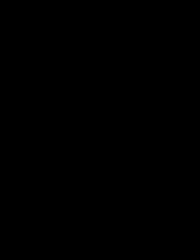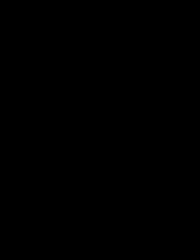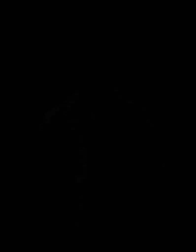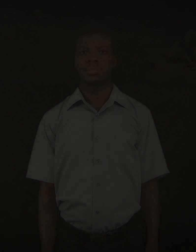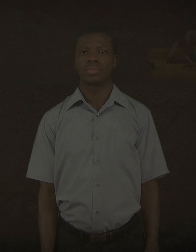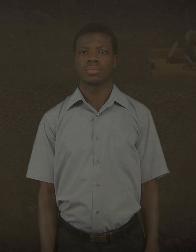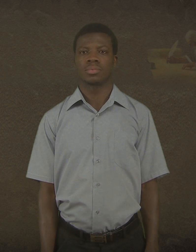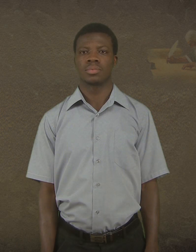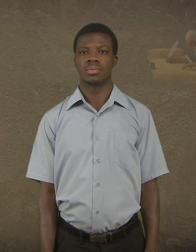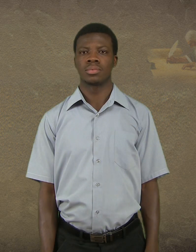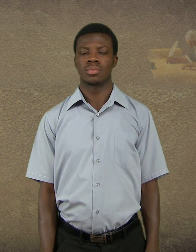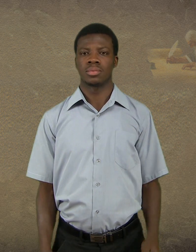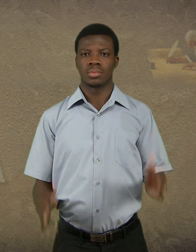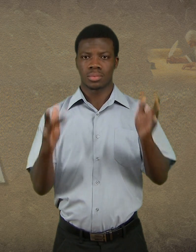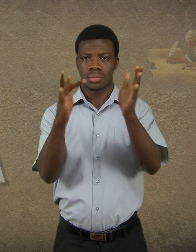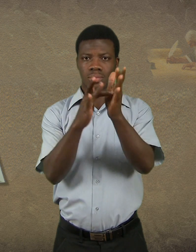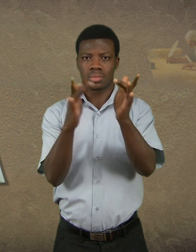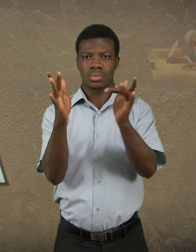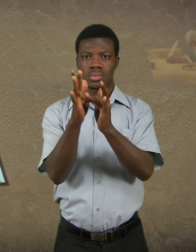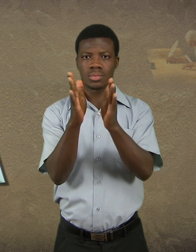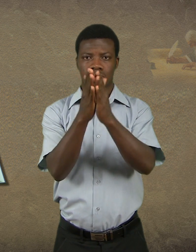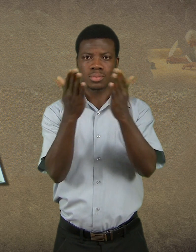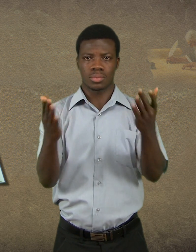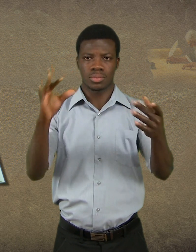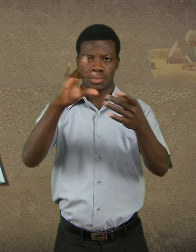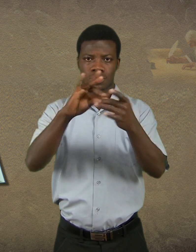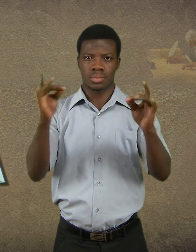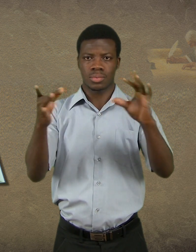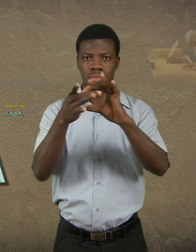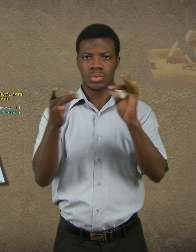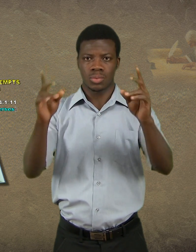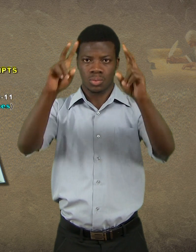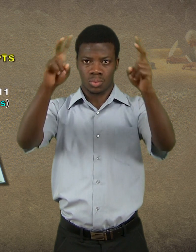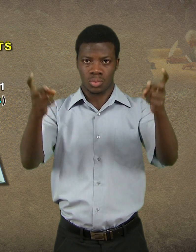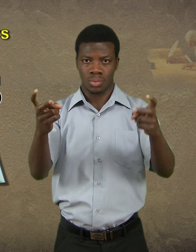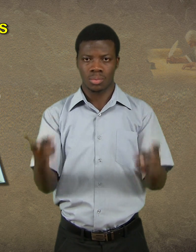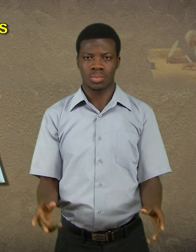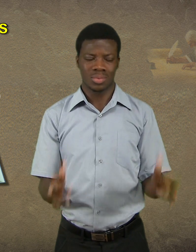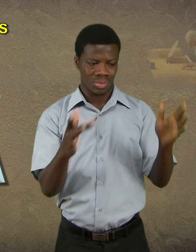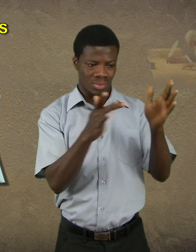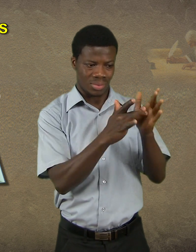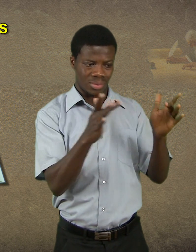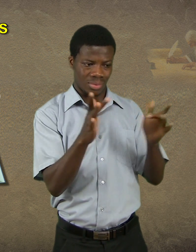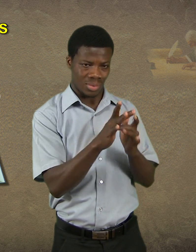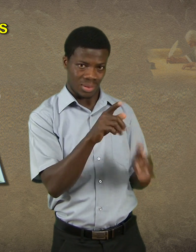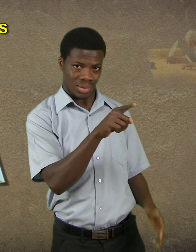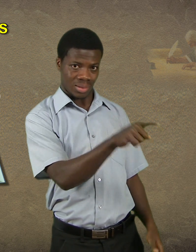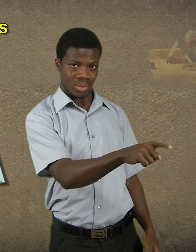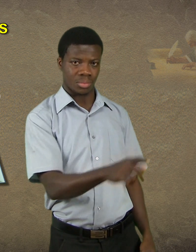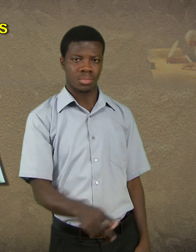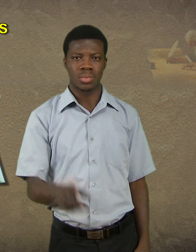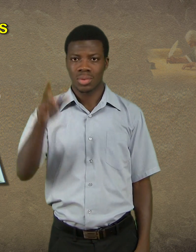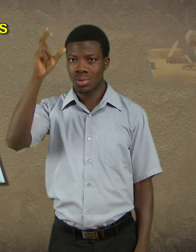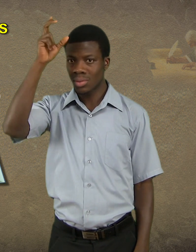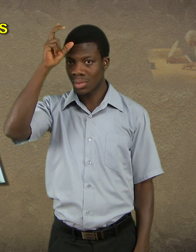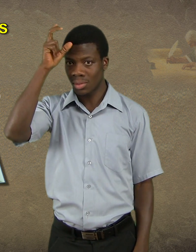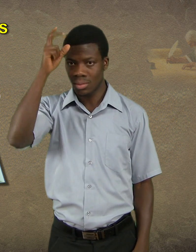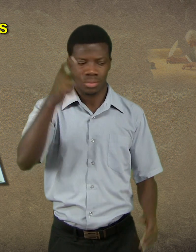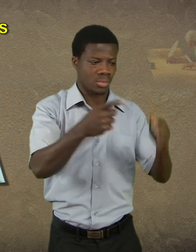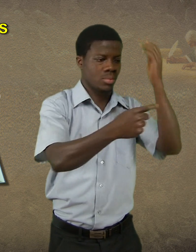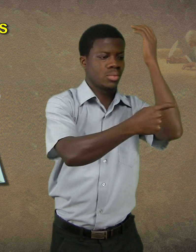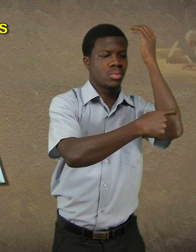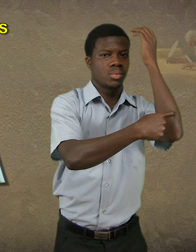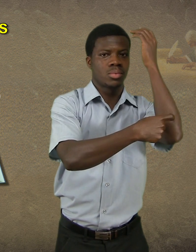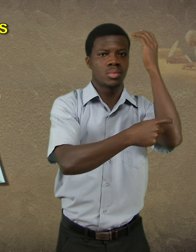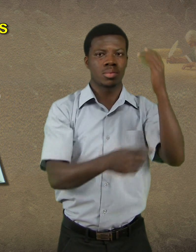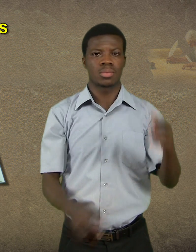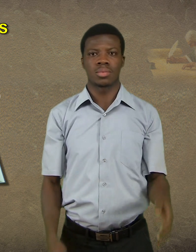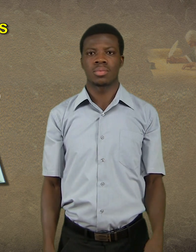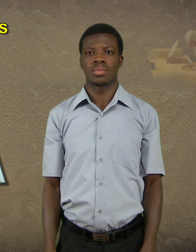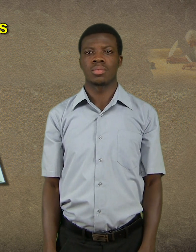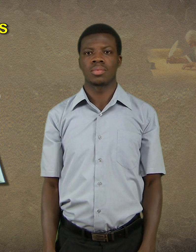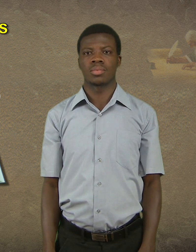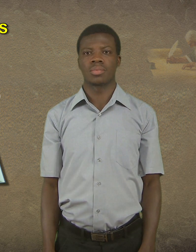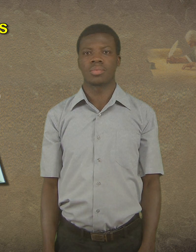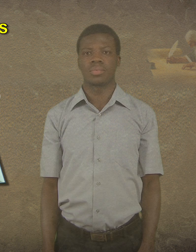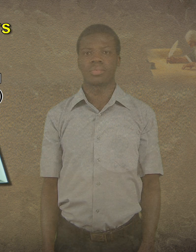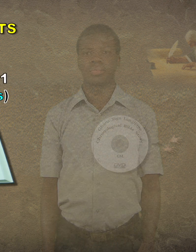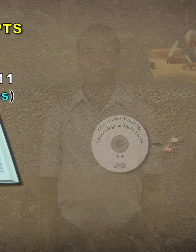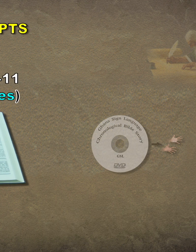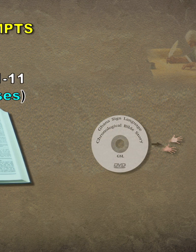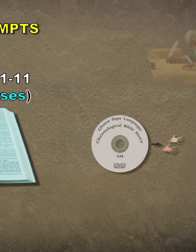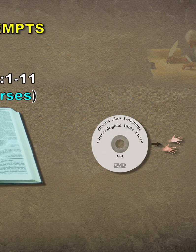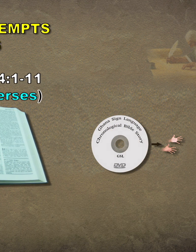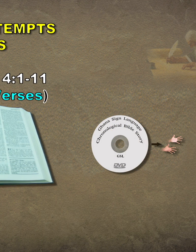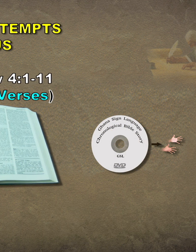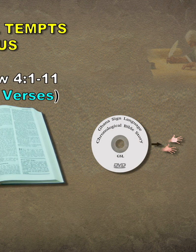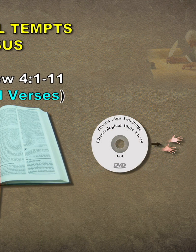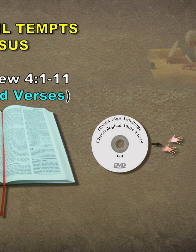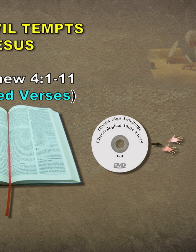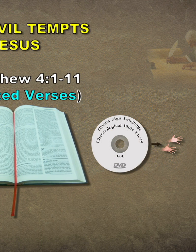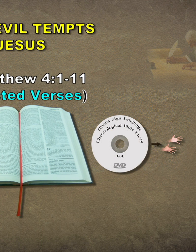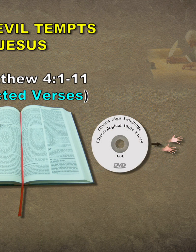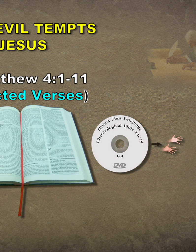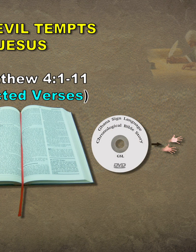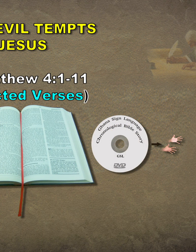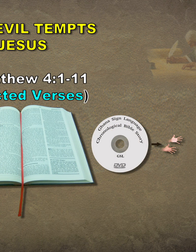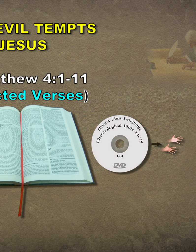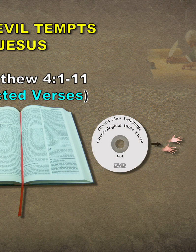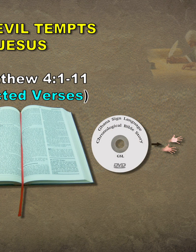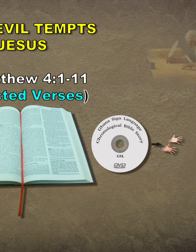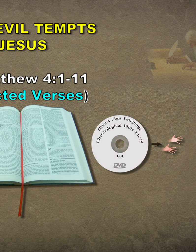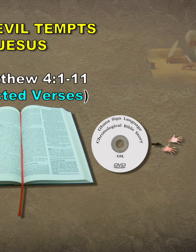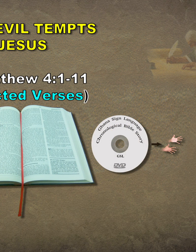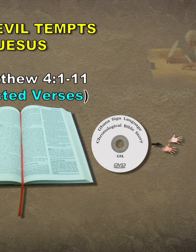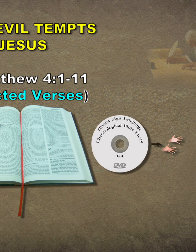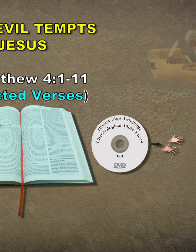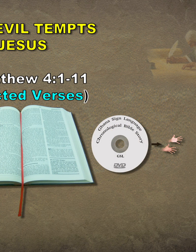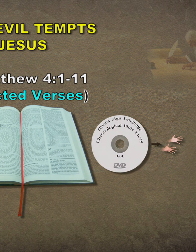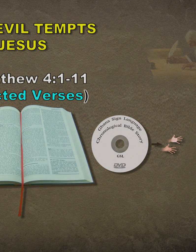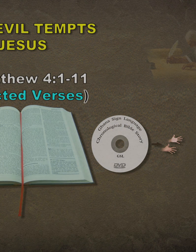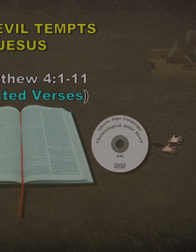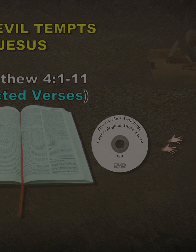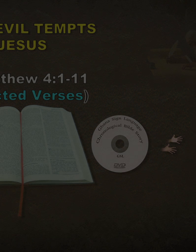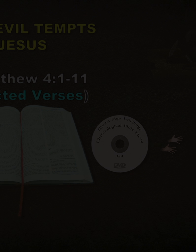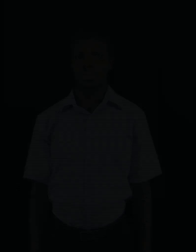The devil tempts Jesus